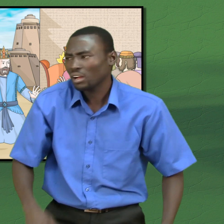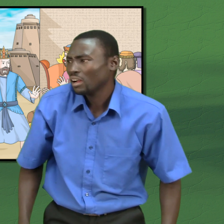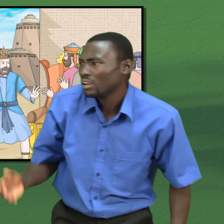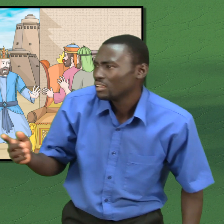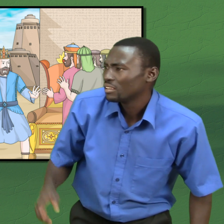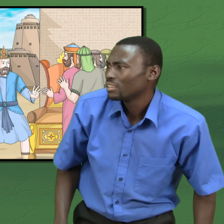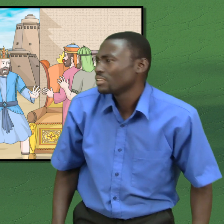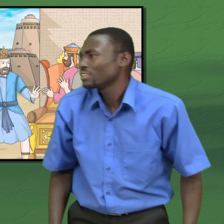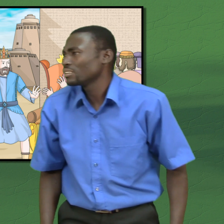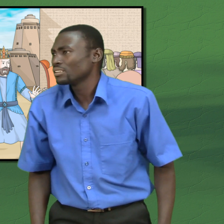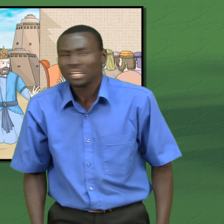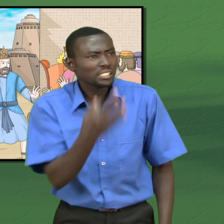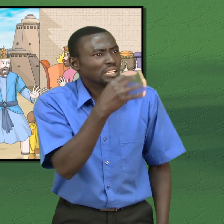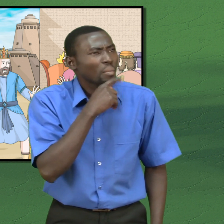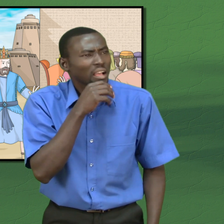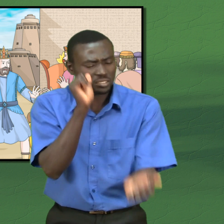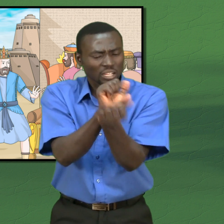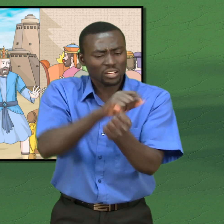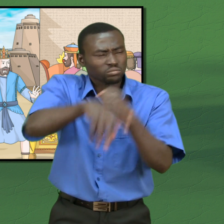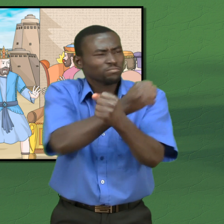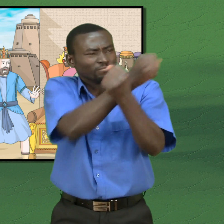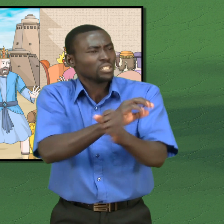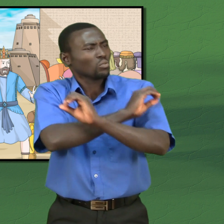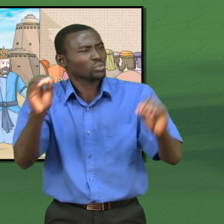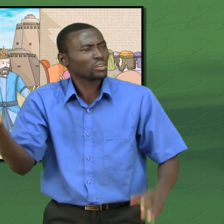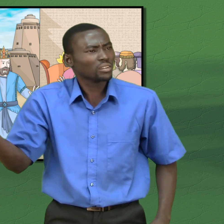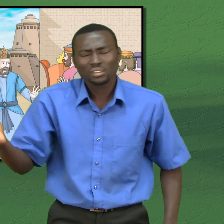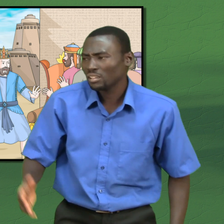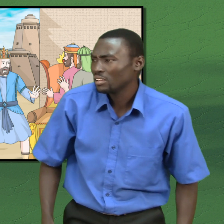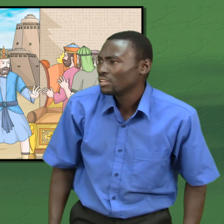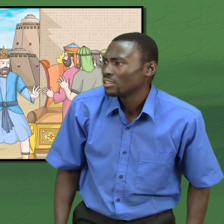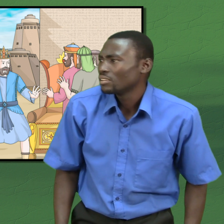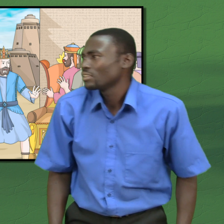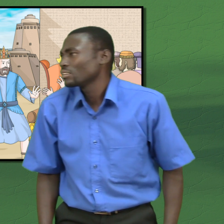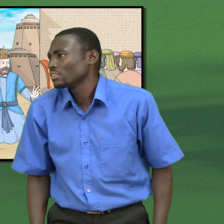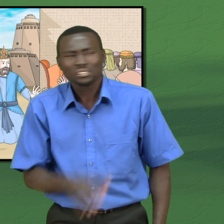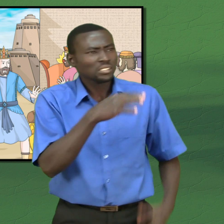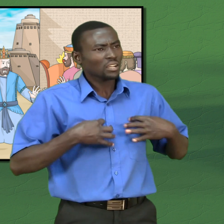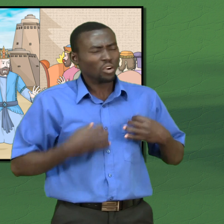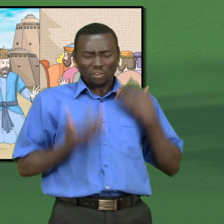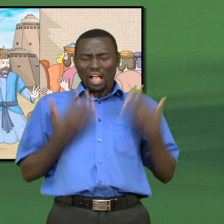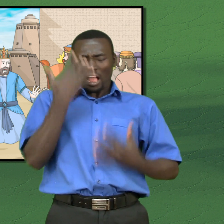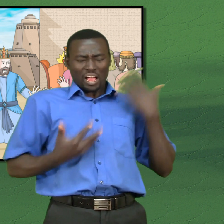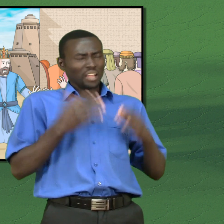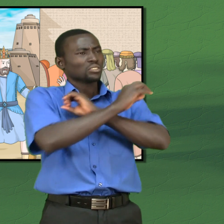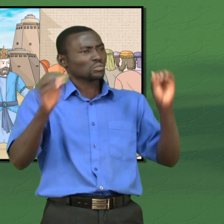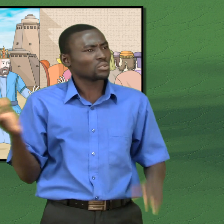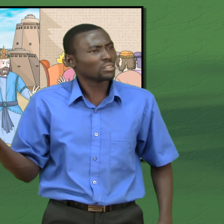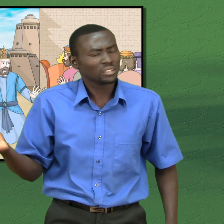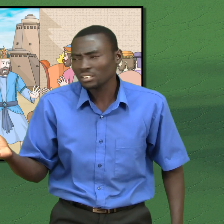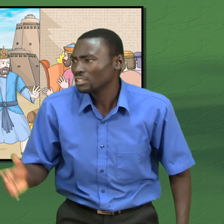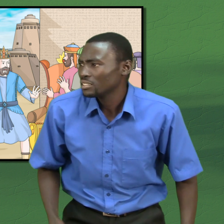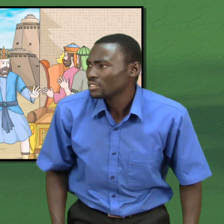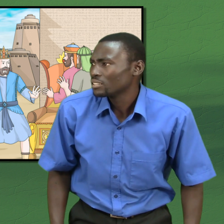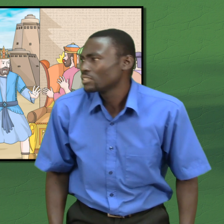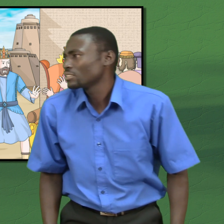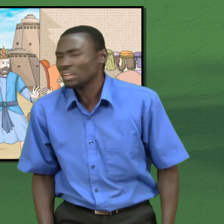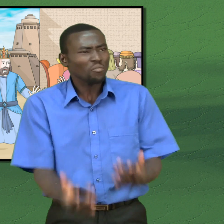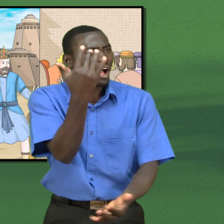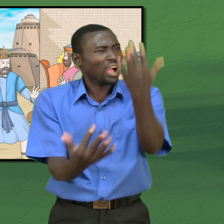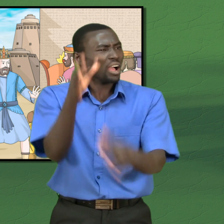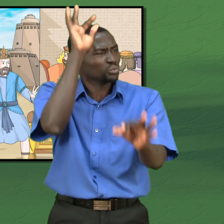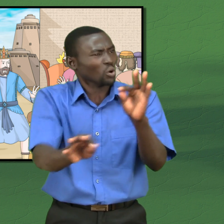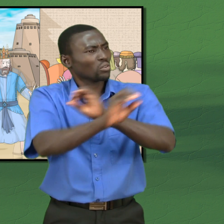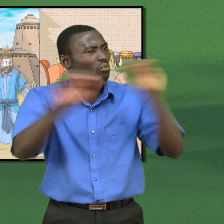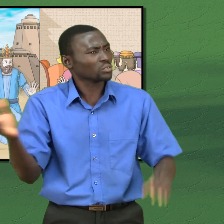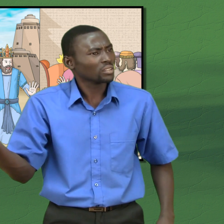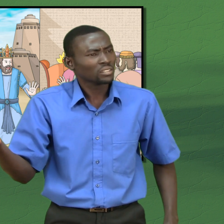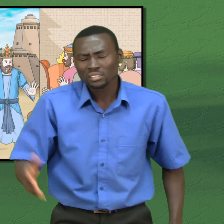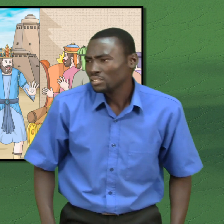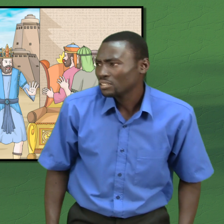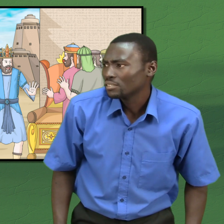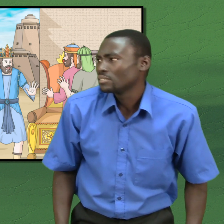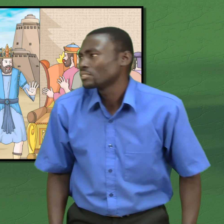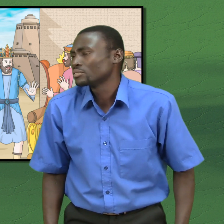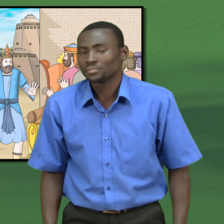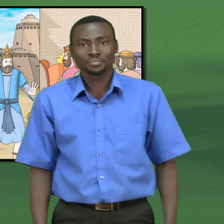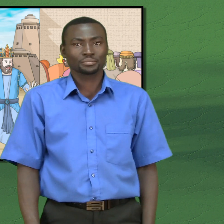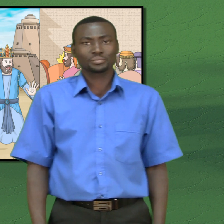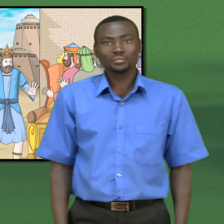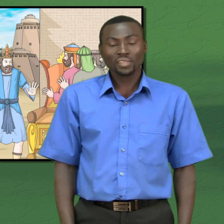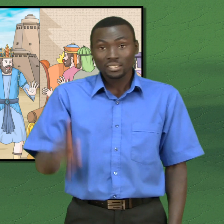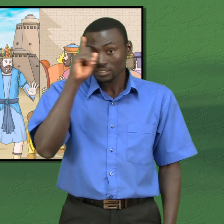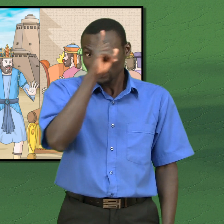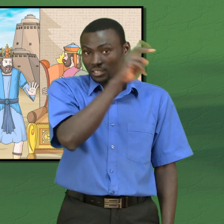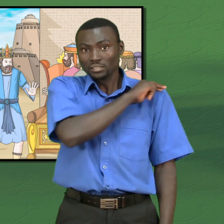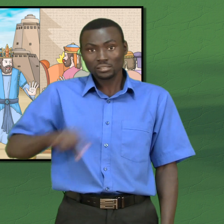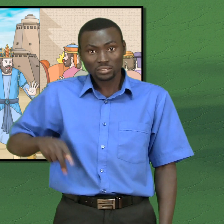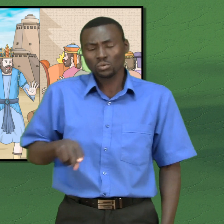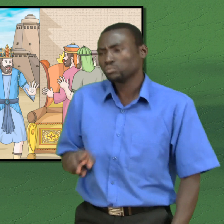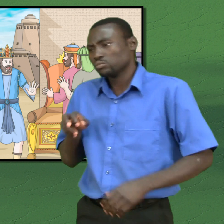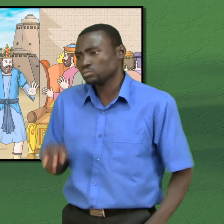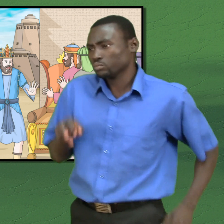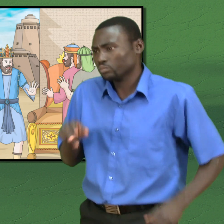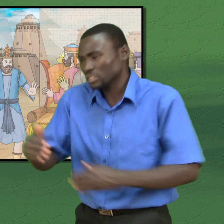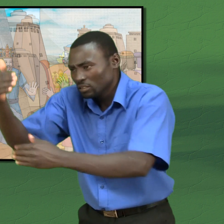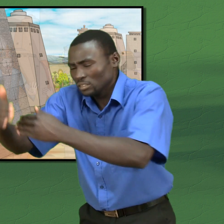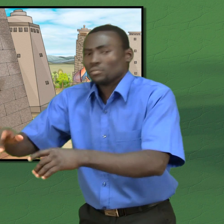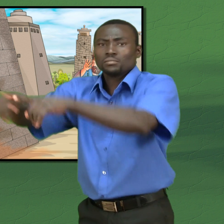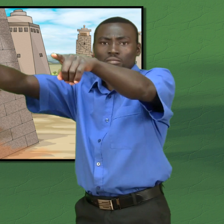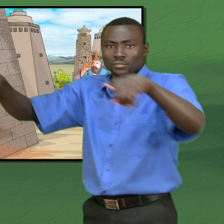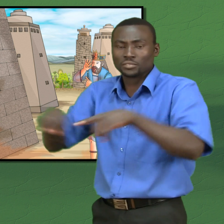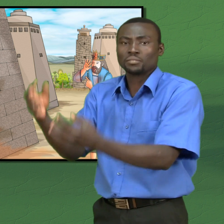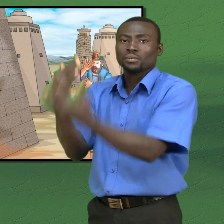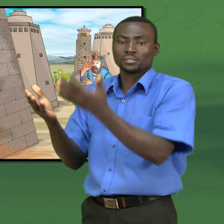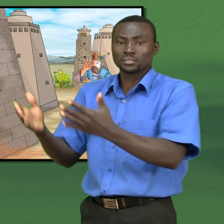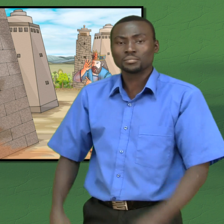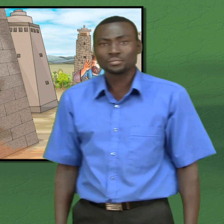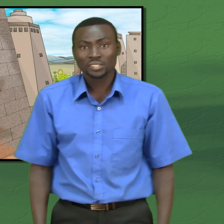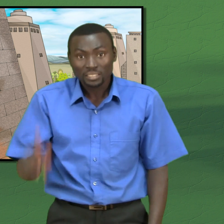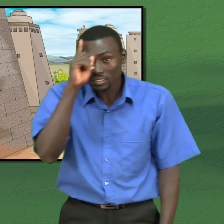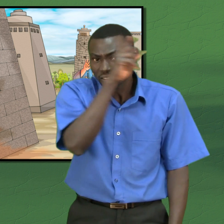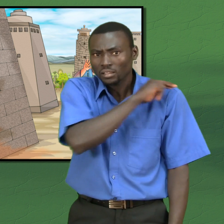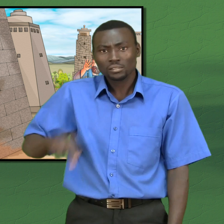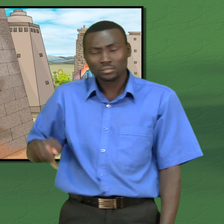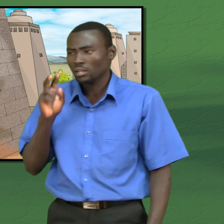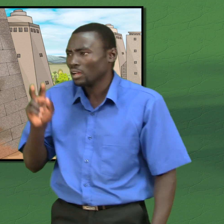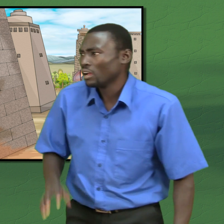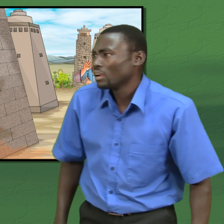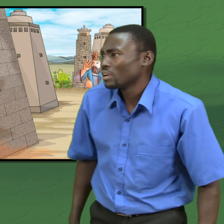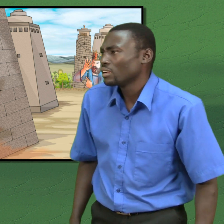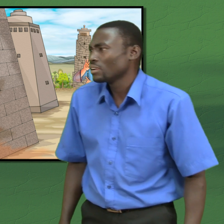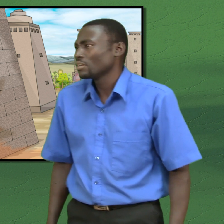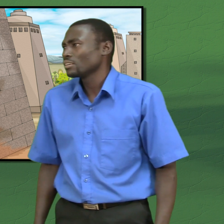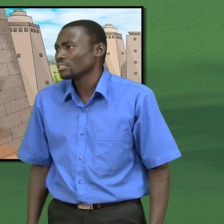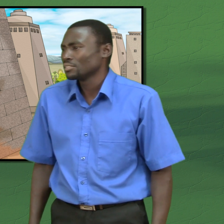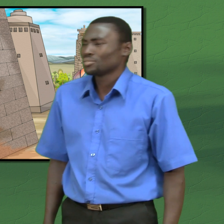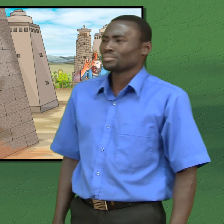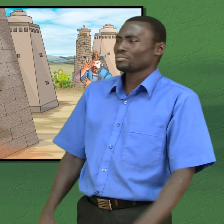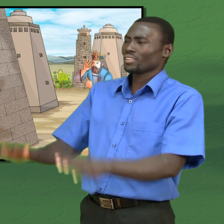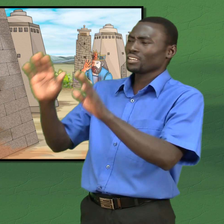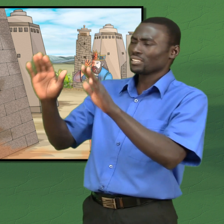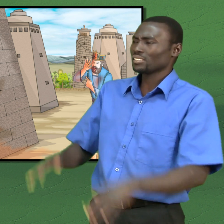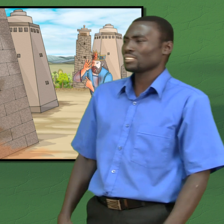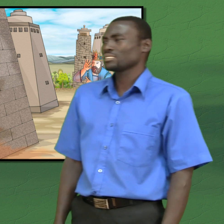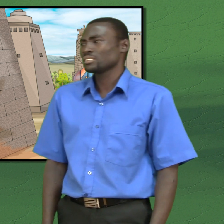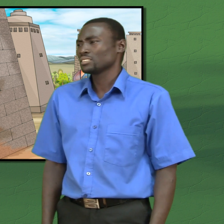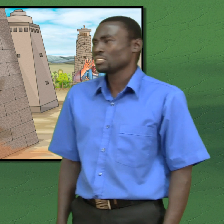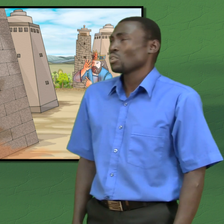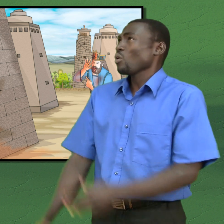he exclaimed. “I see four men, unbound and unharmed, walking around in the fire—and the fourth looks like a son of the gods!”